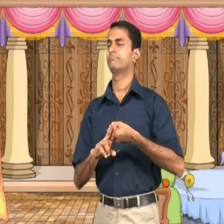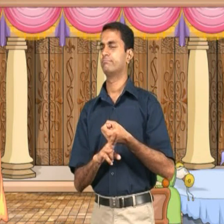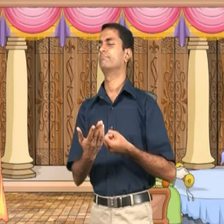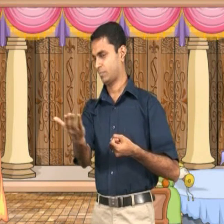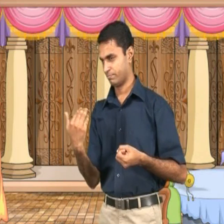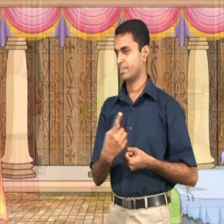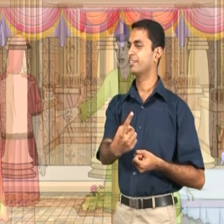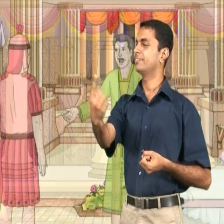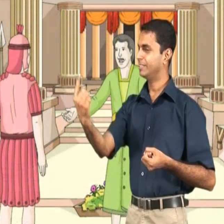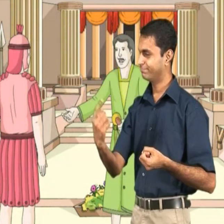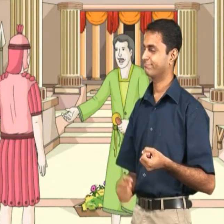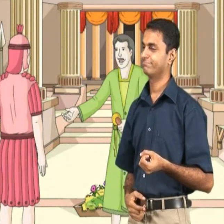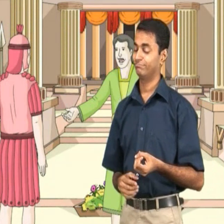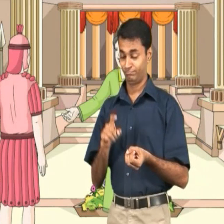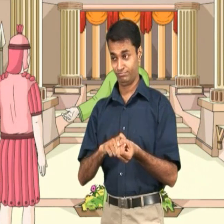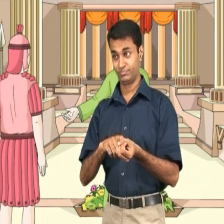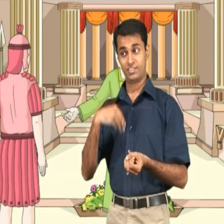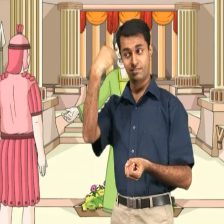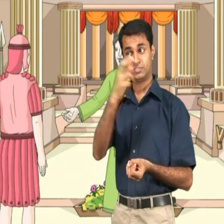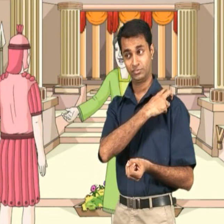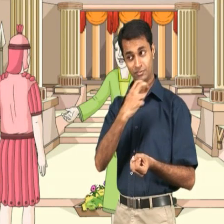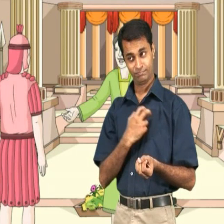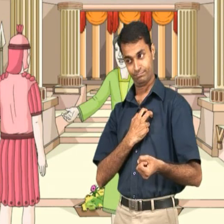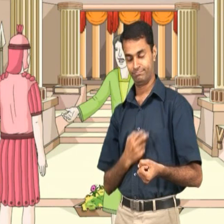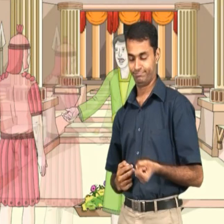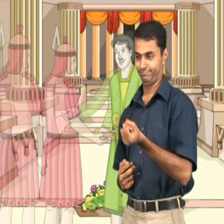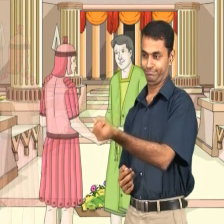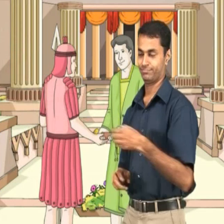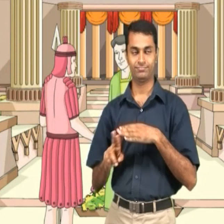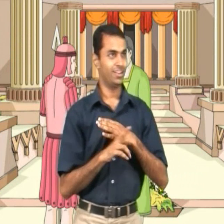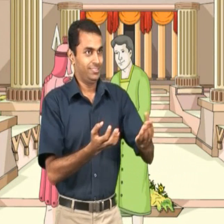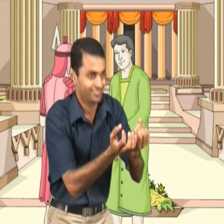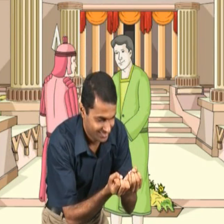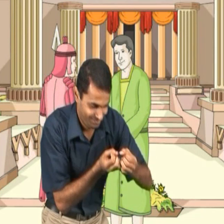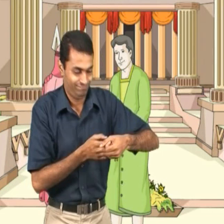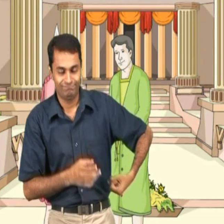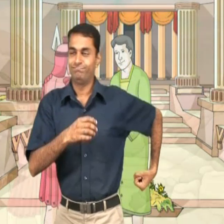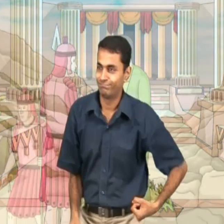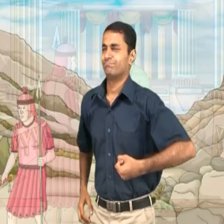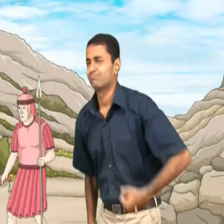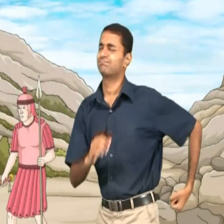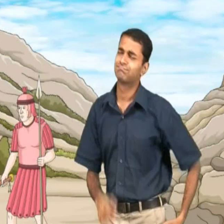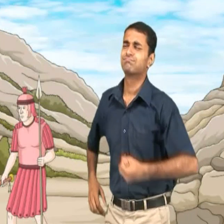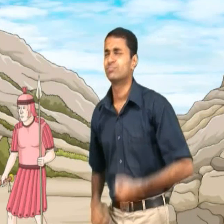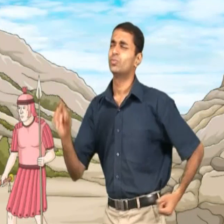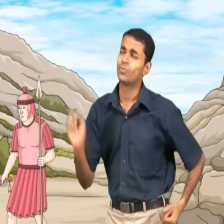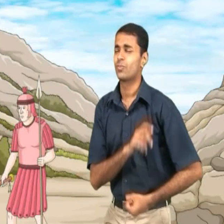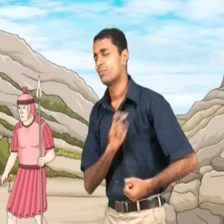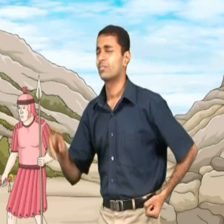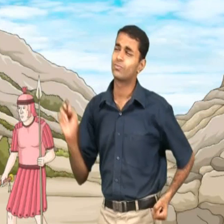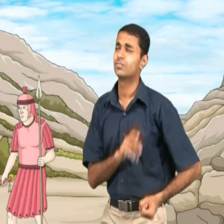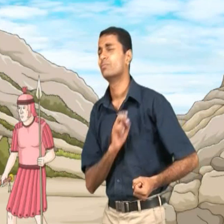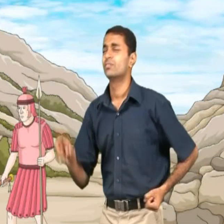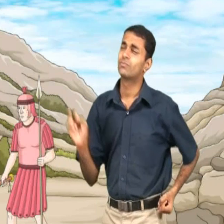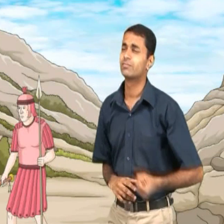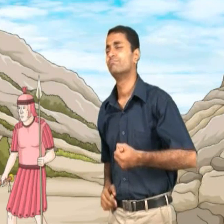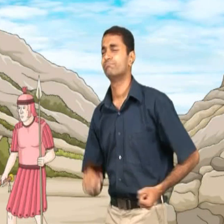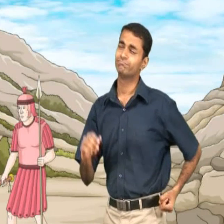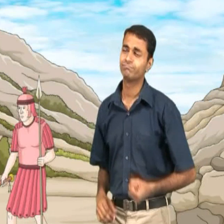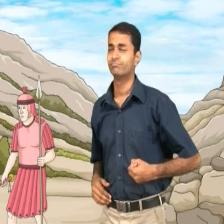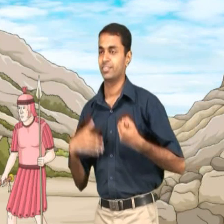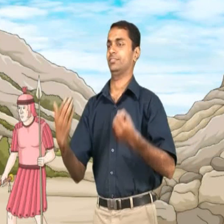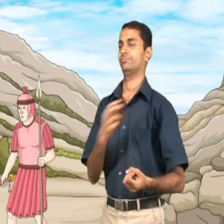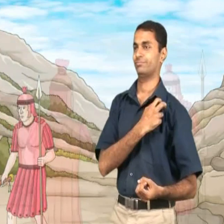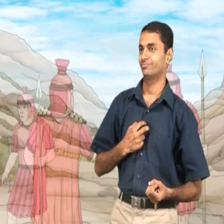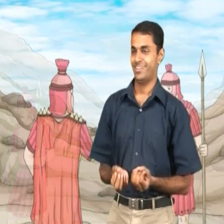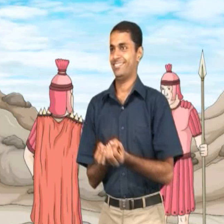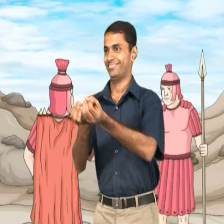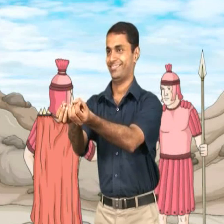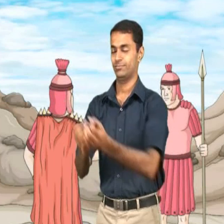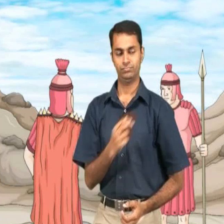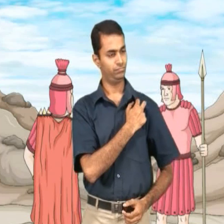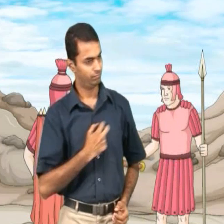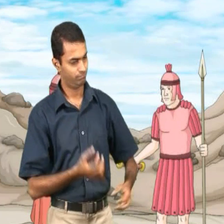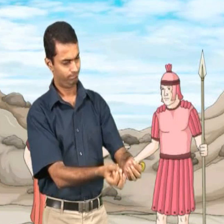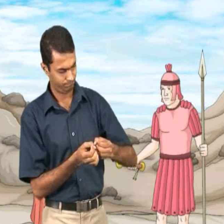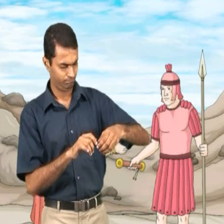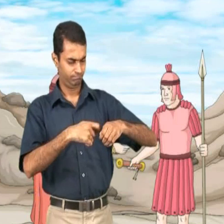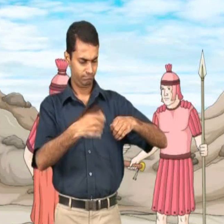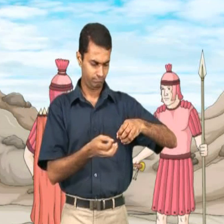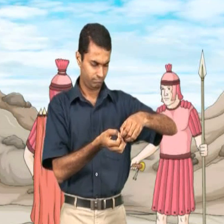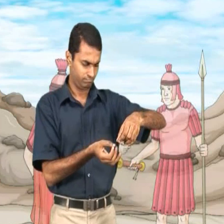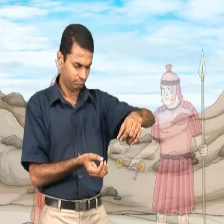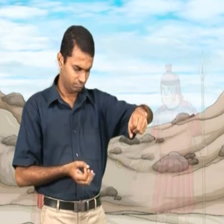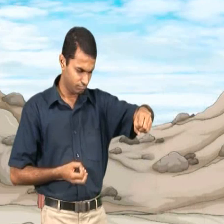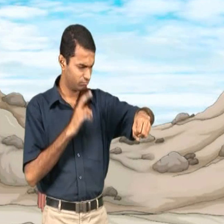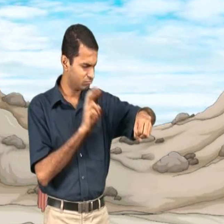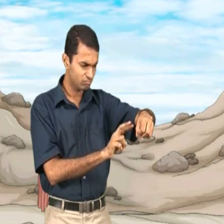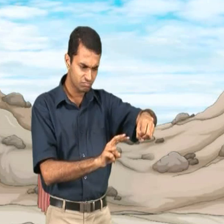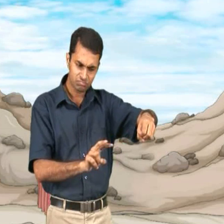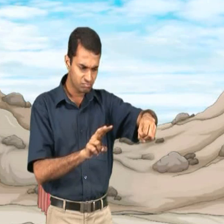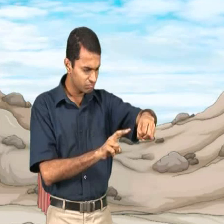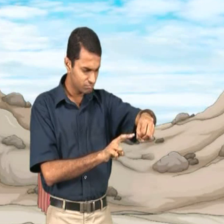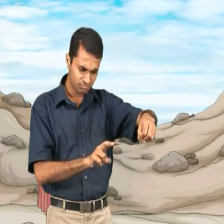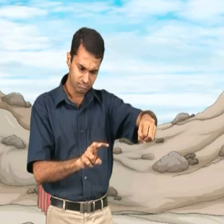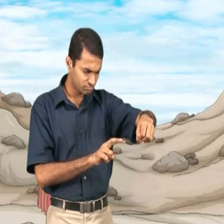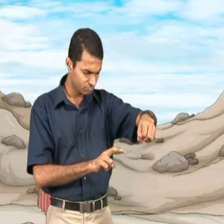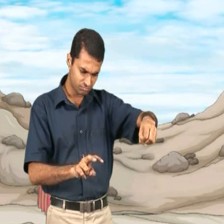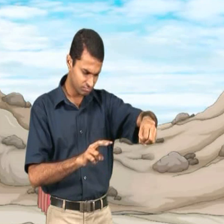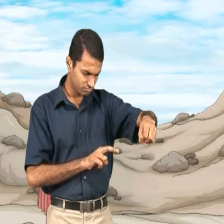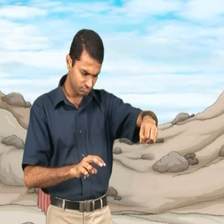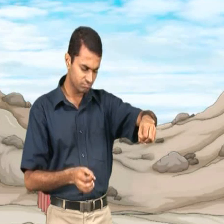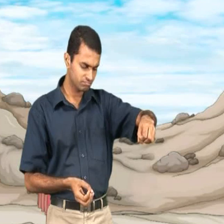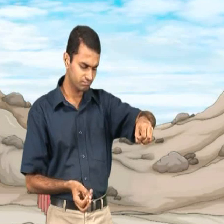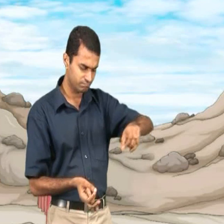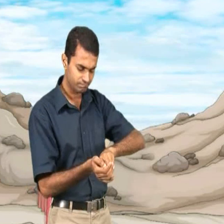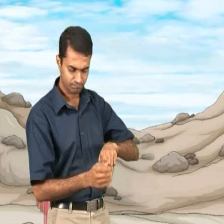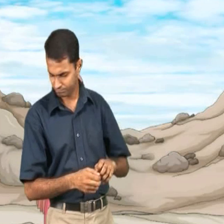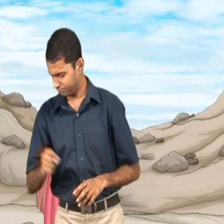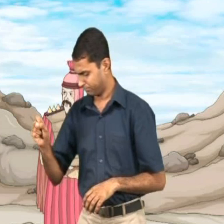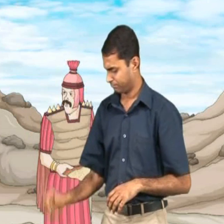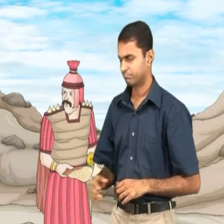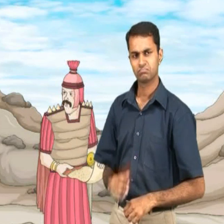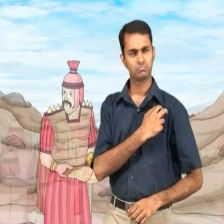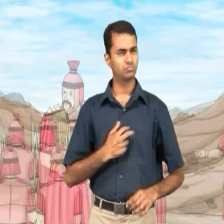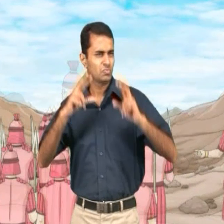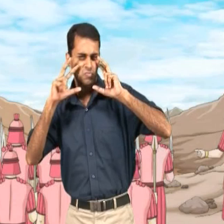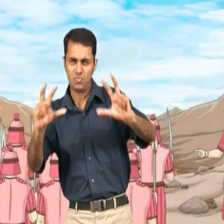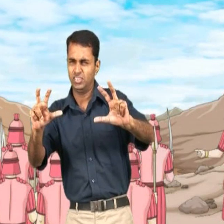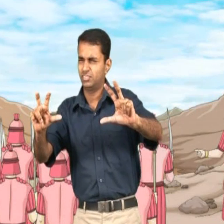then withdraw from him, so that he may be struck down and killed.”